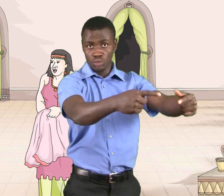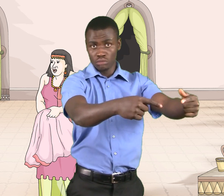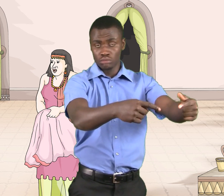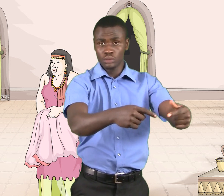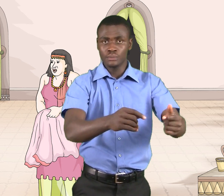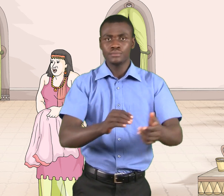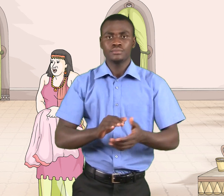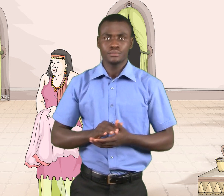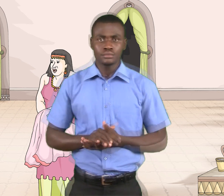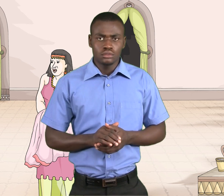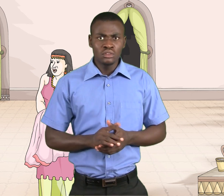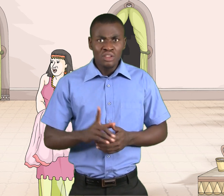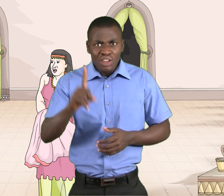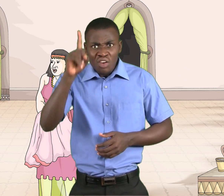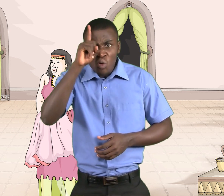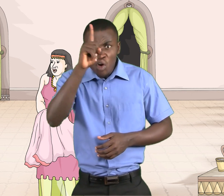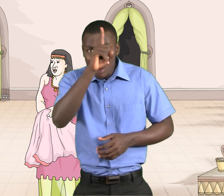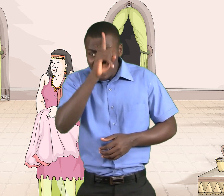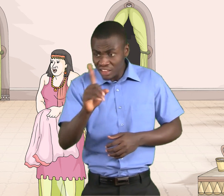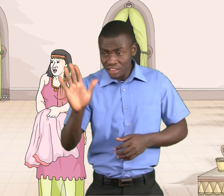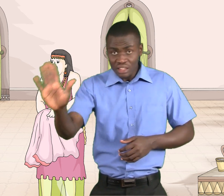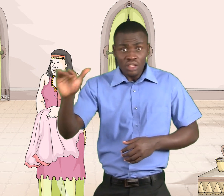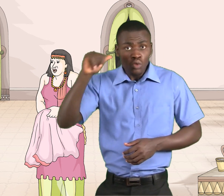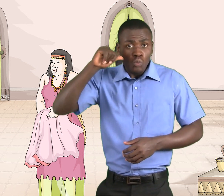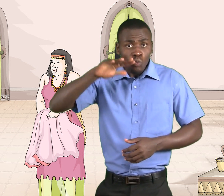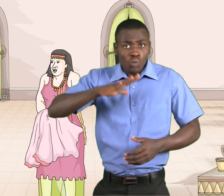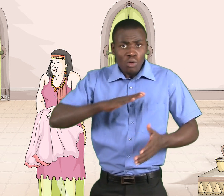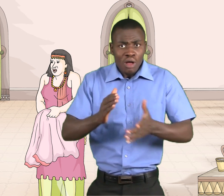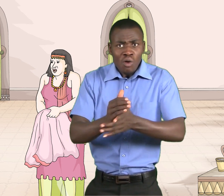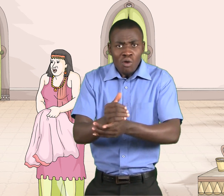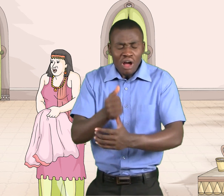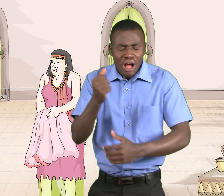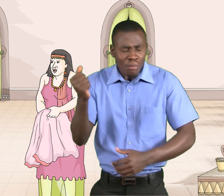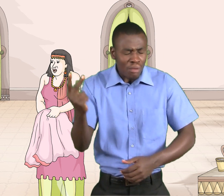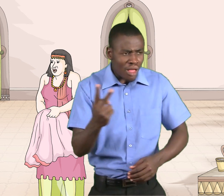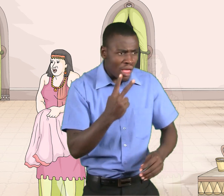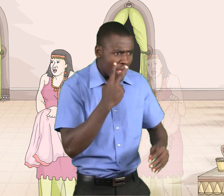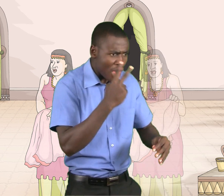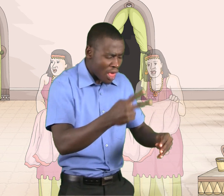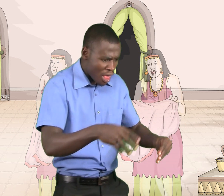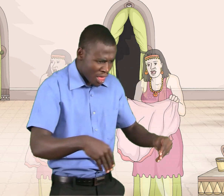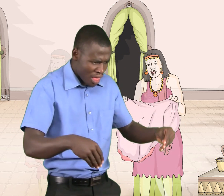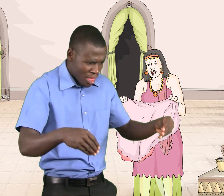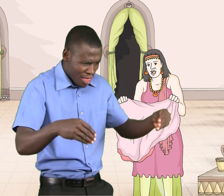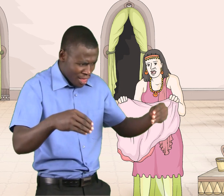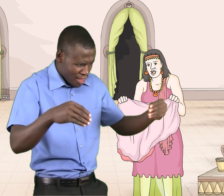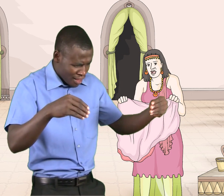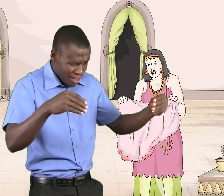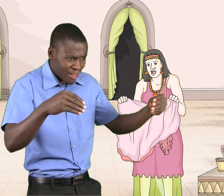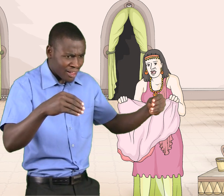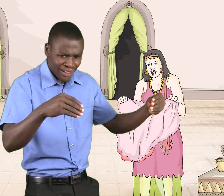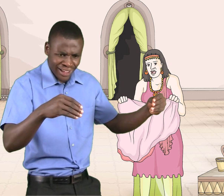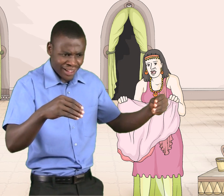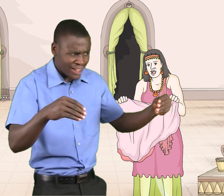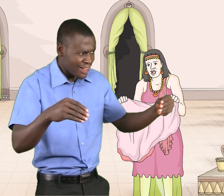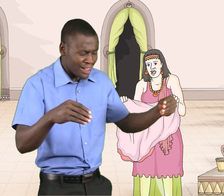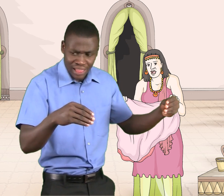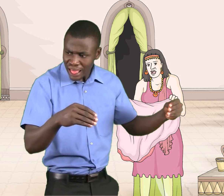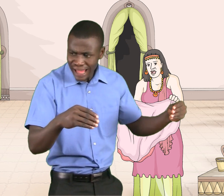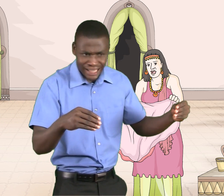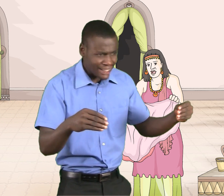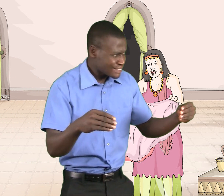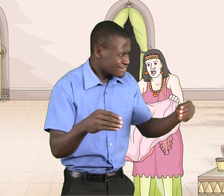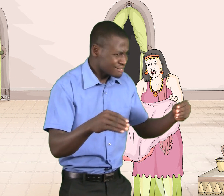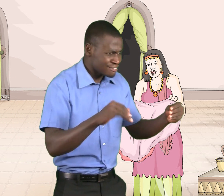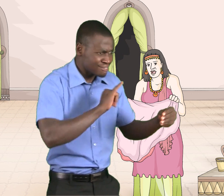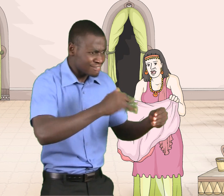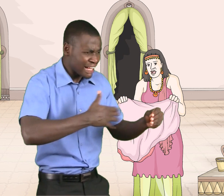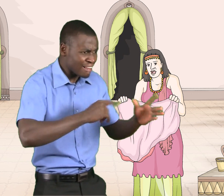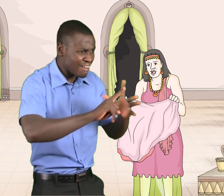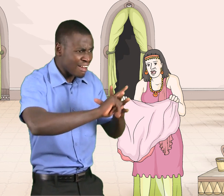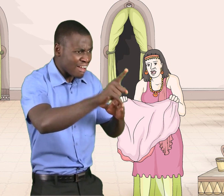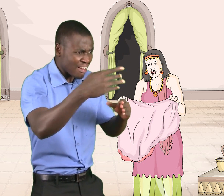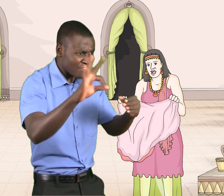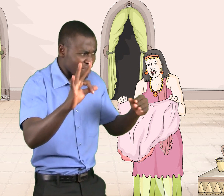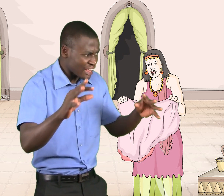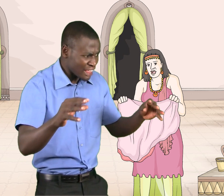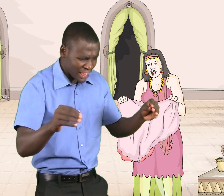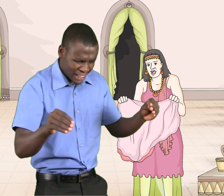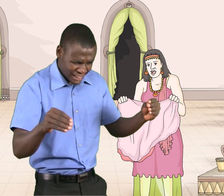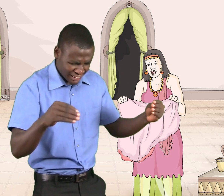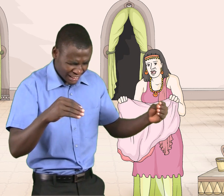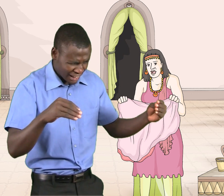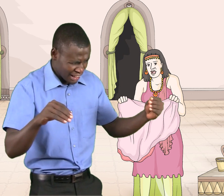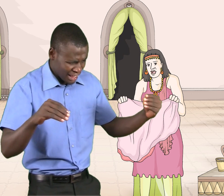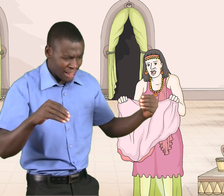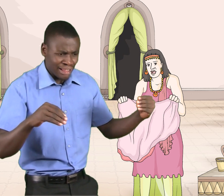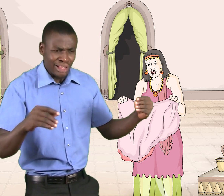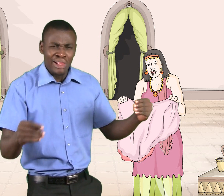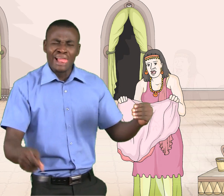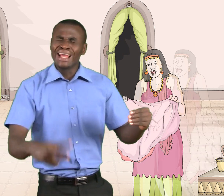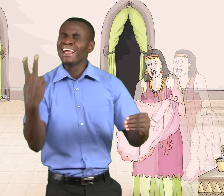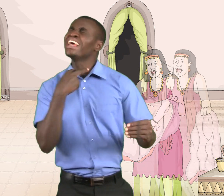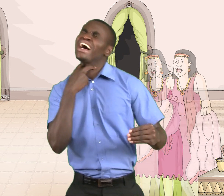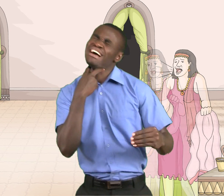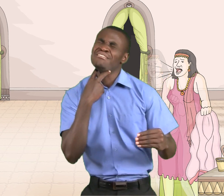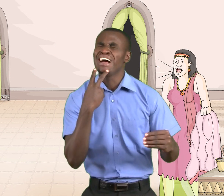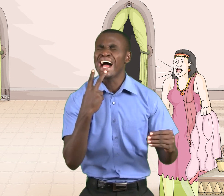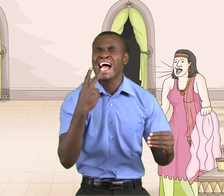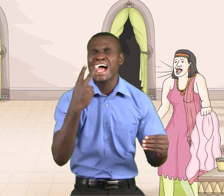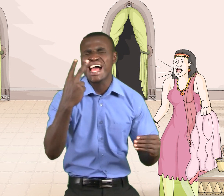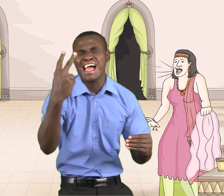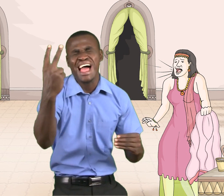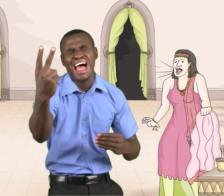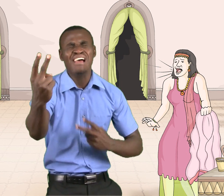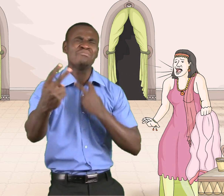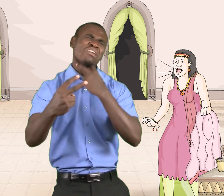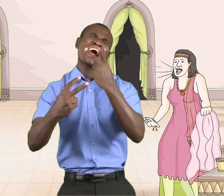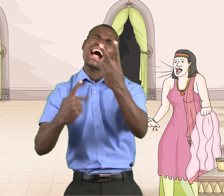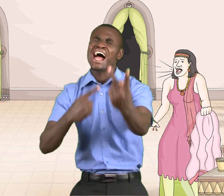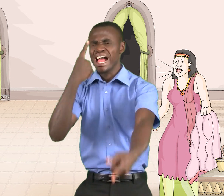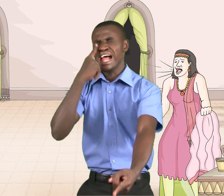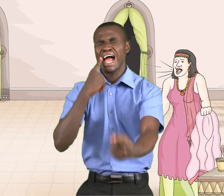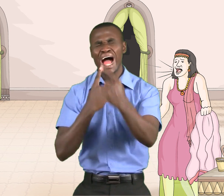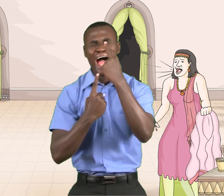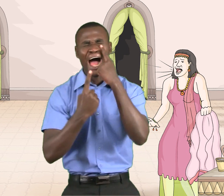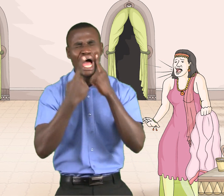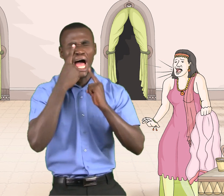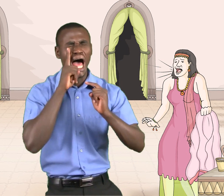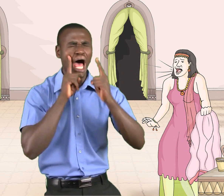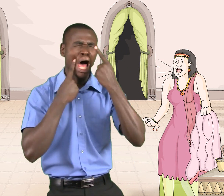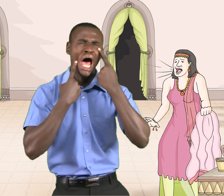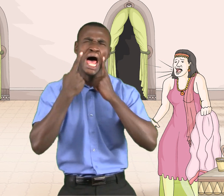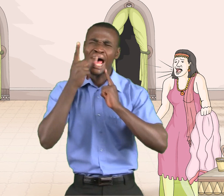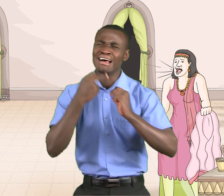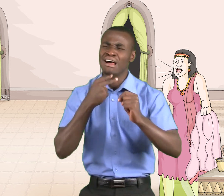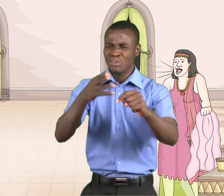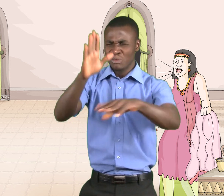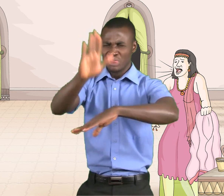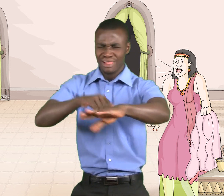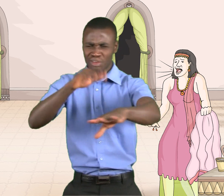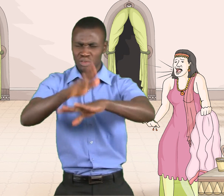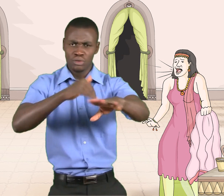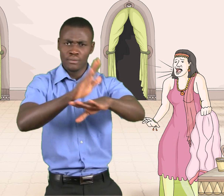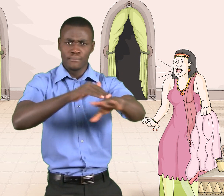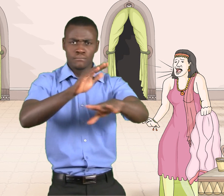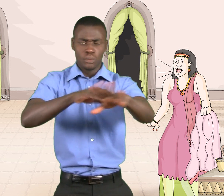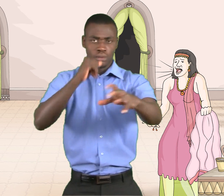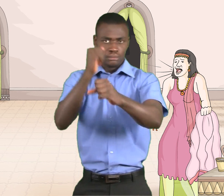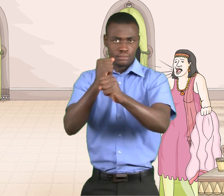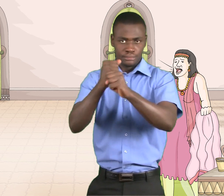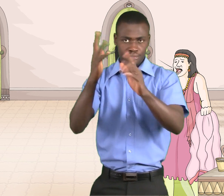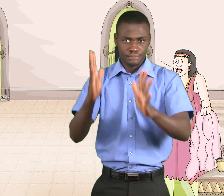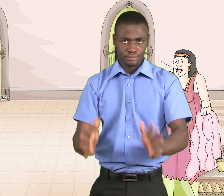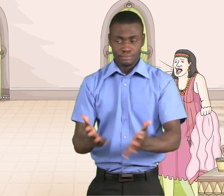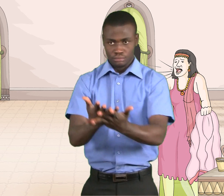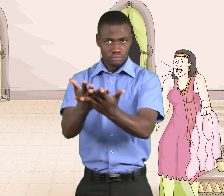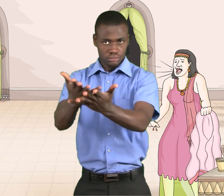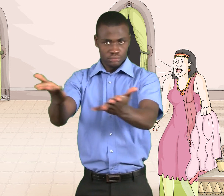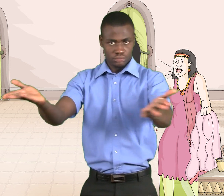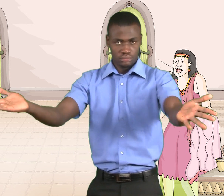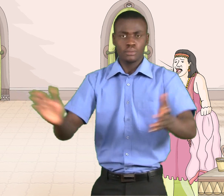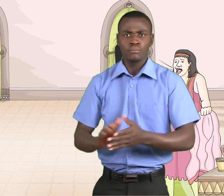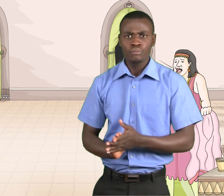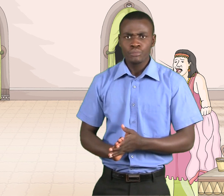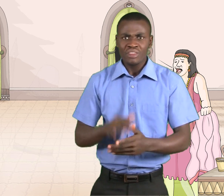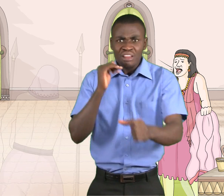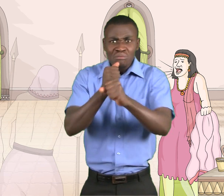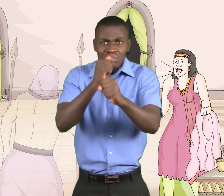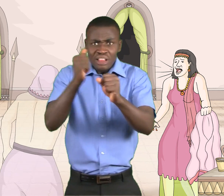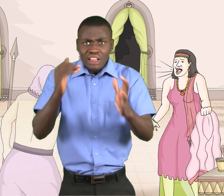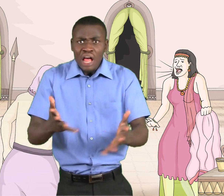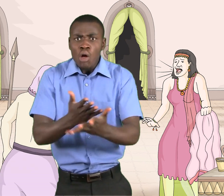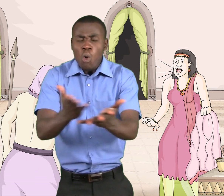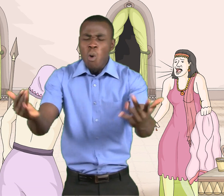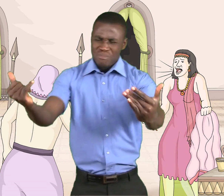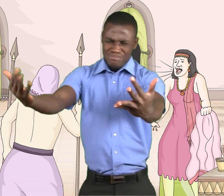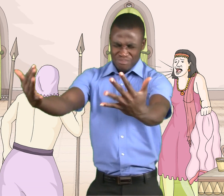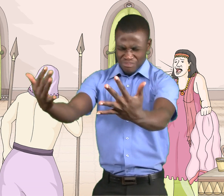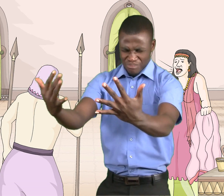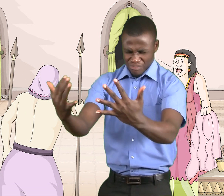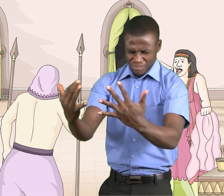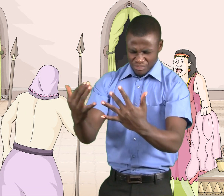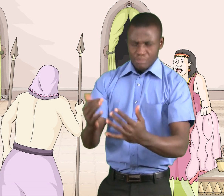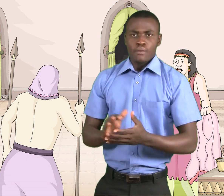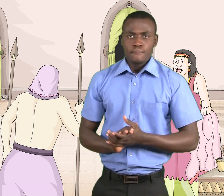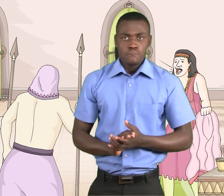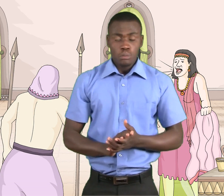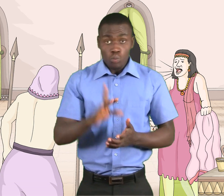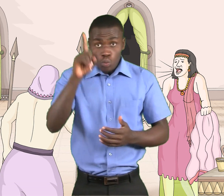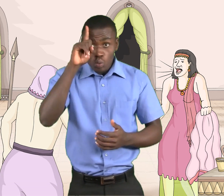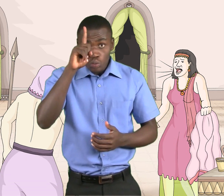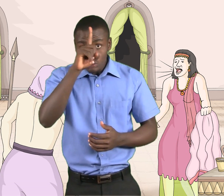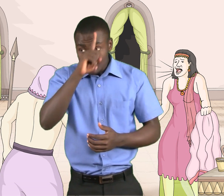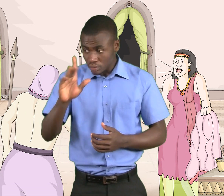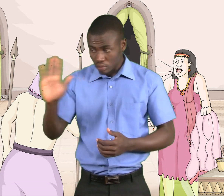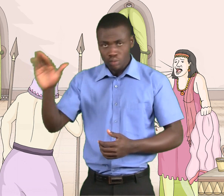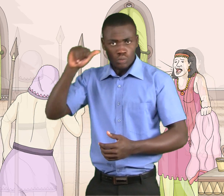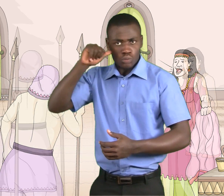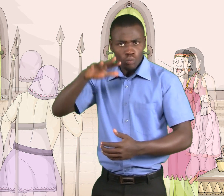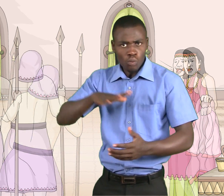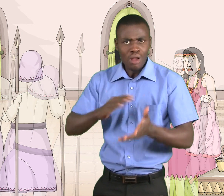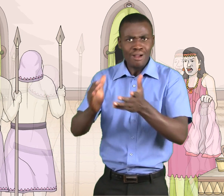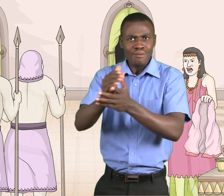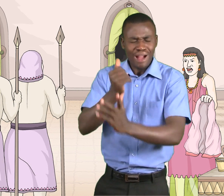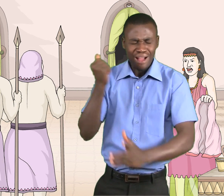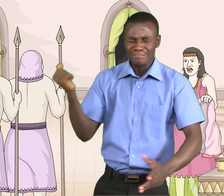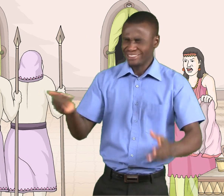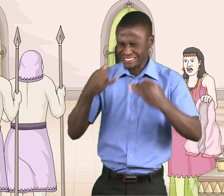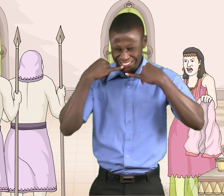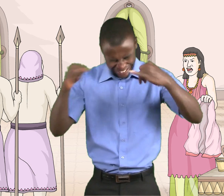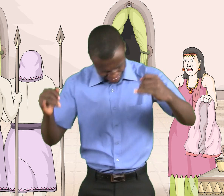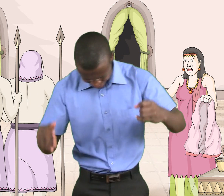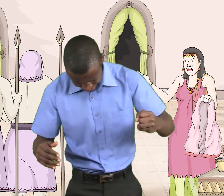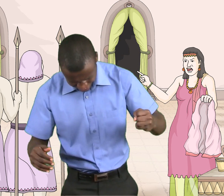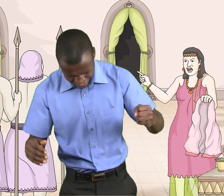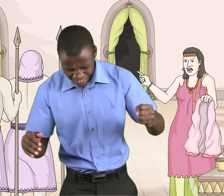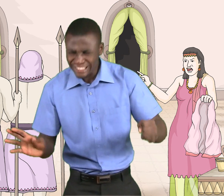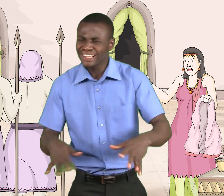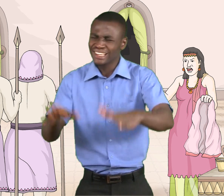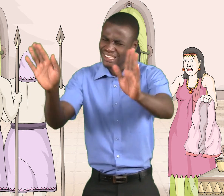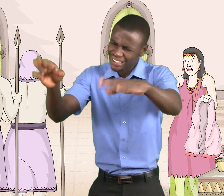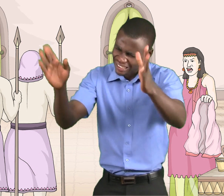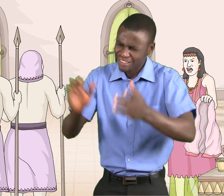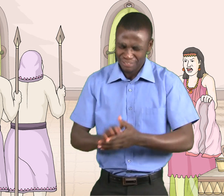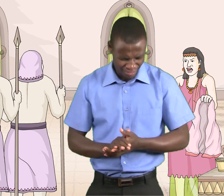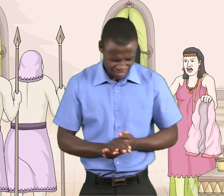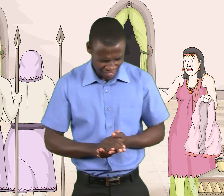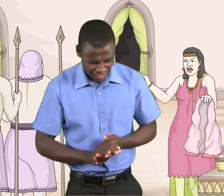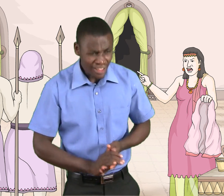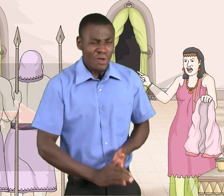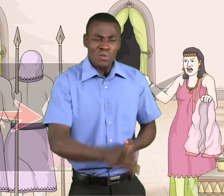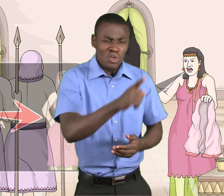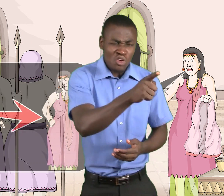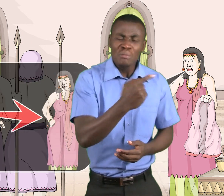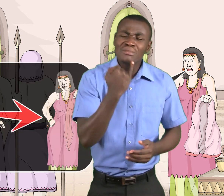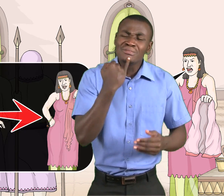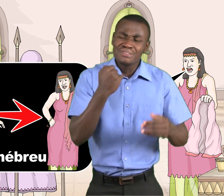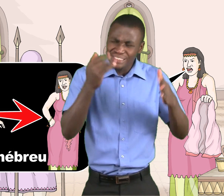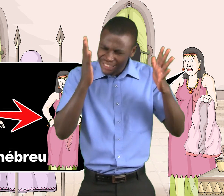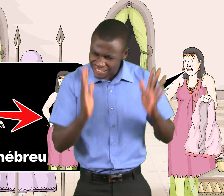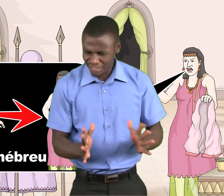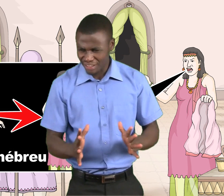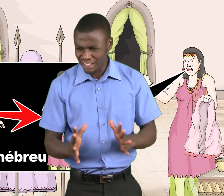When she saw that he had left his cloak in her hand and had run out of the house, she called her household servants.